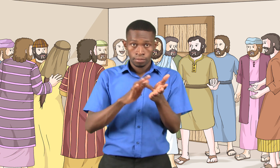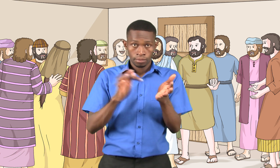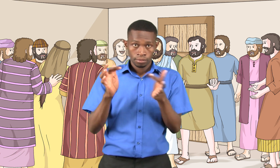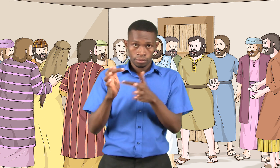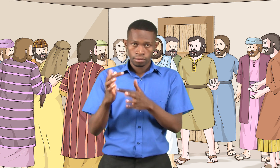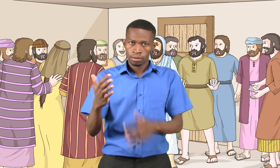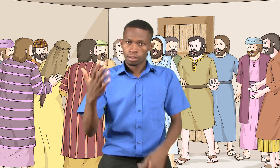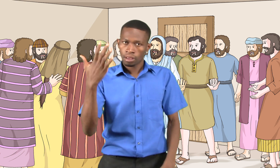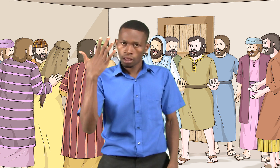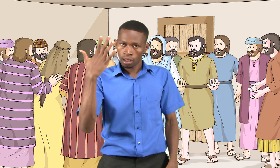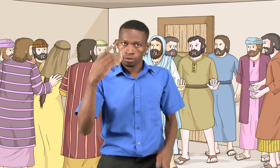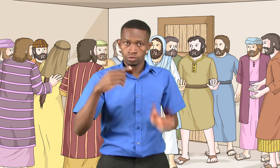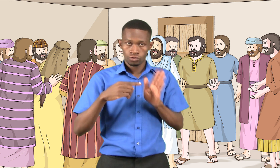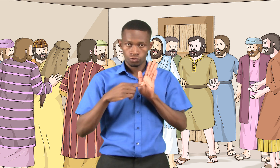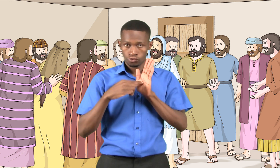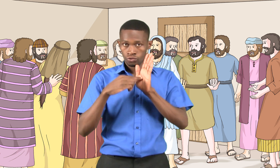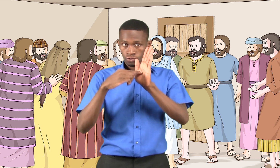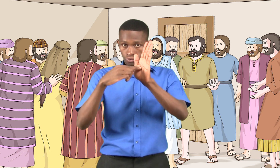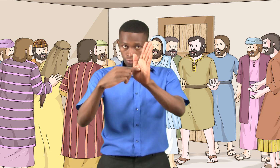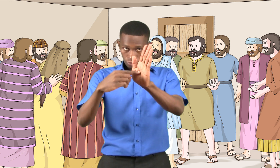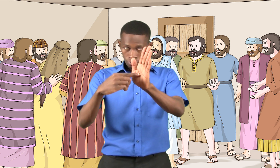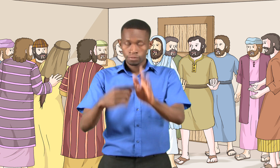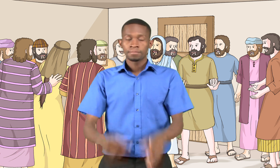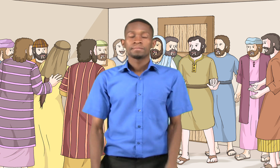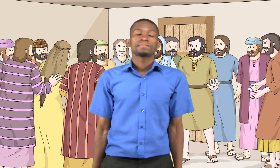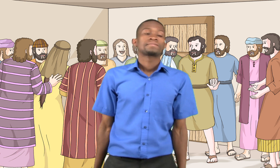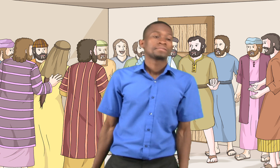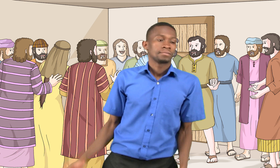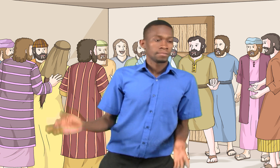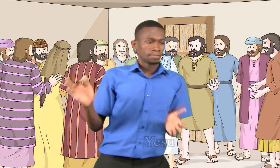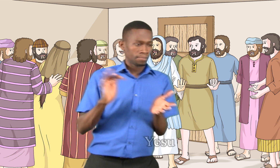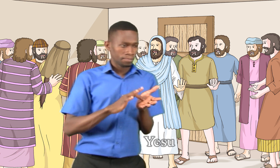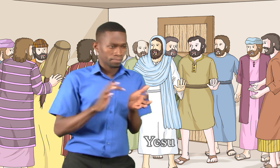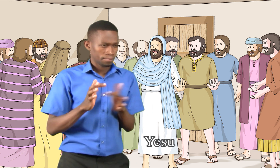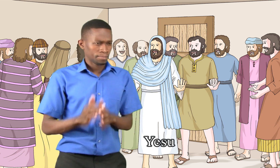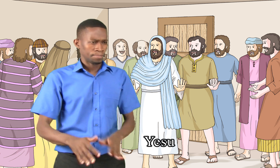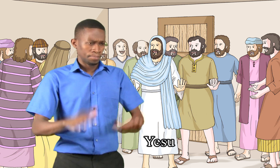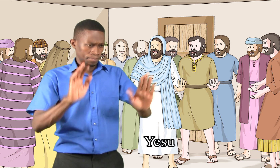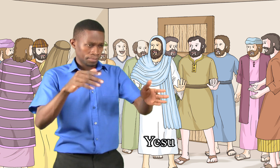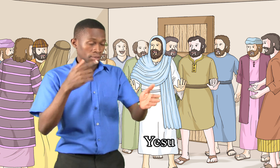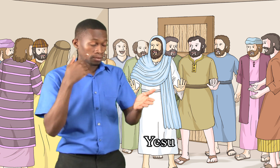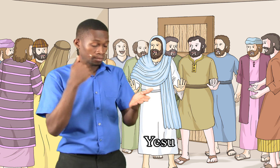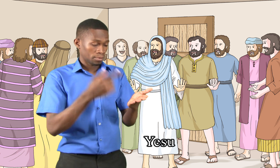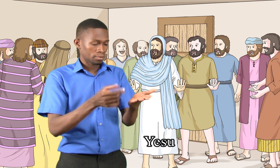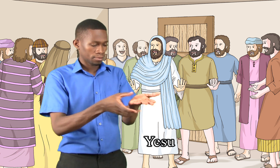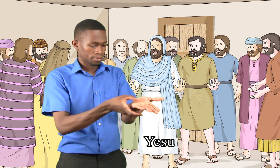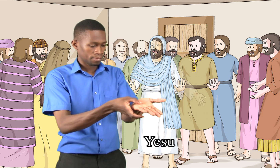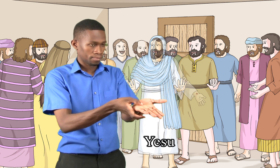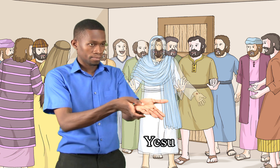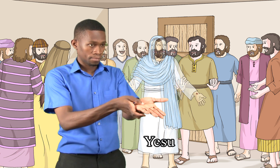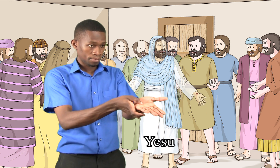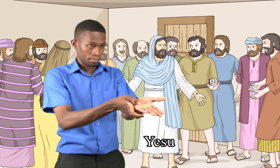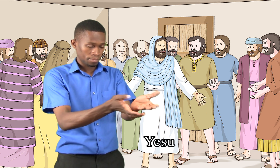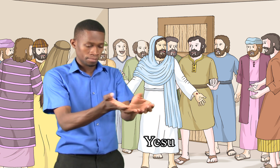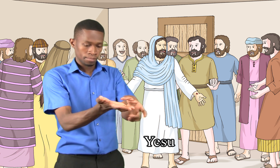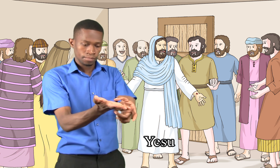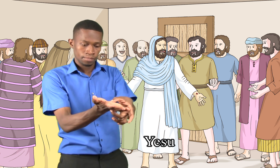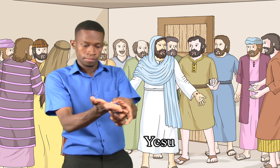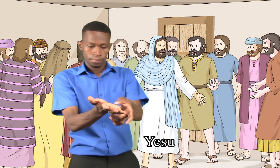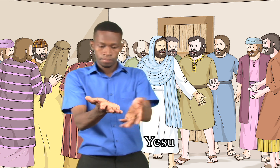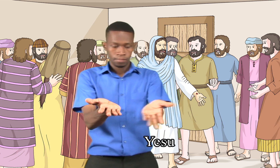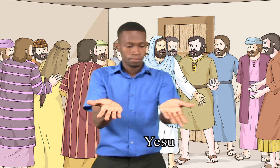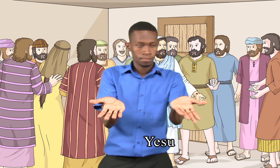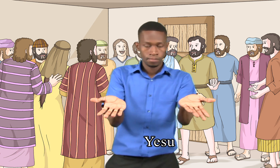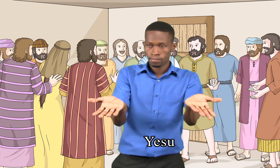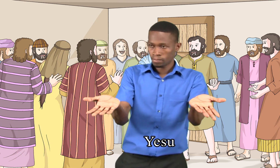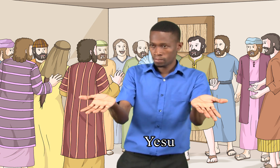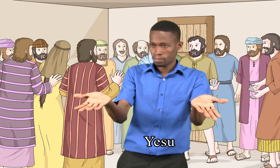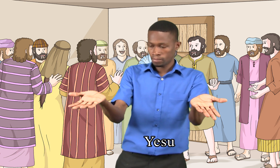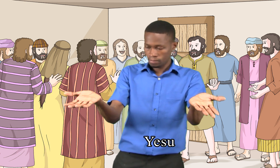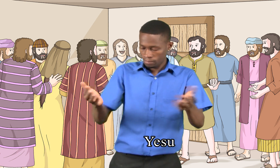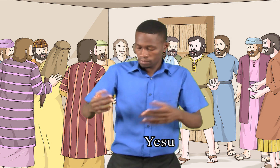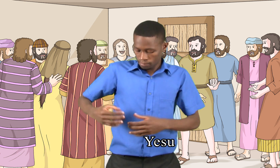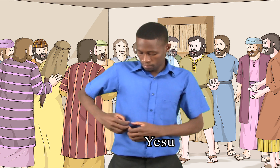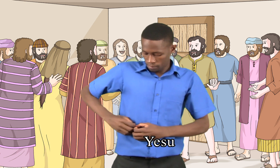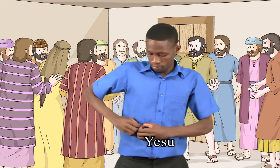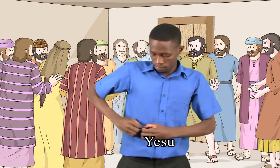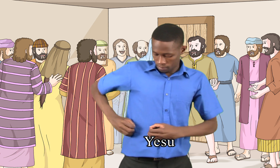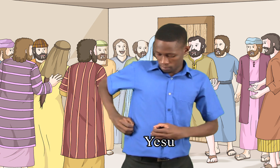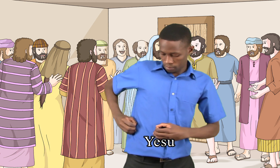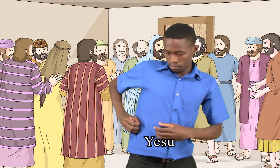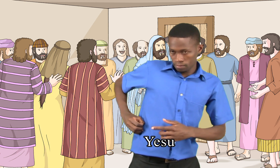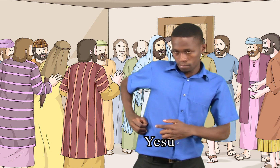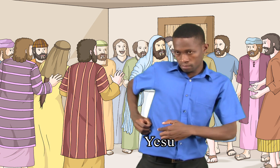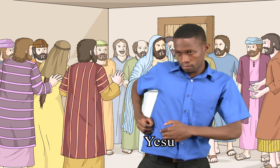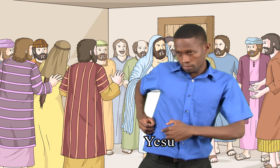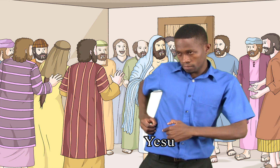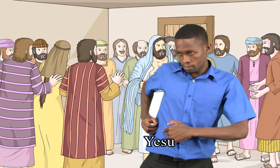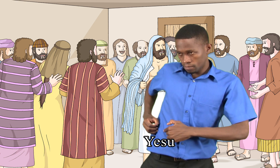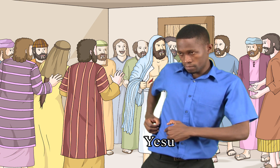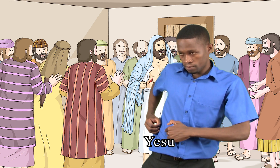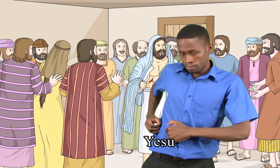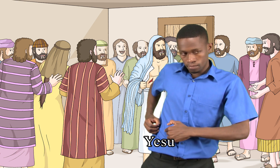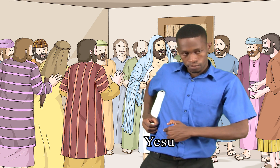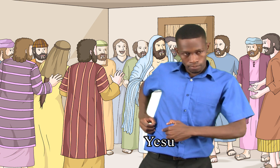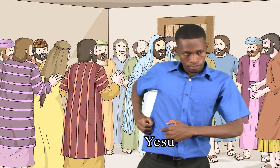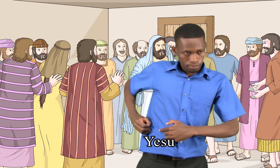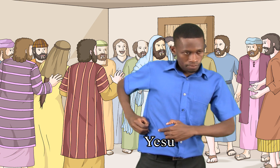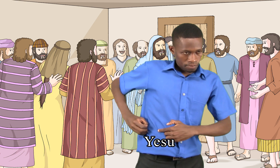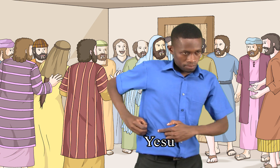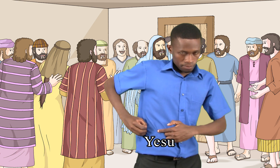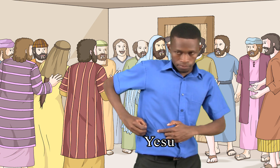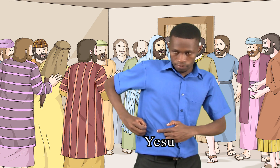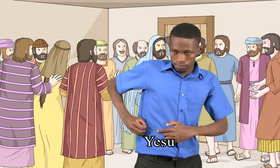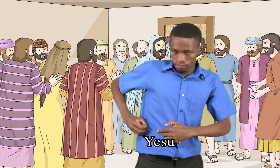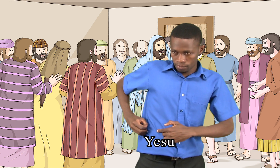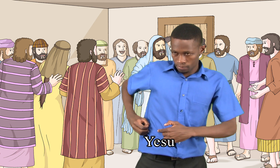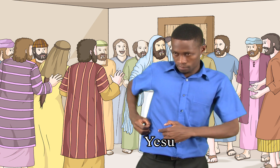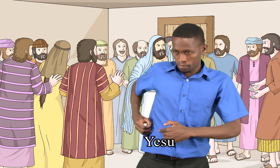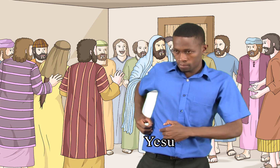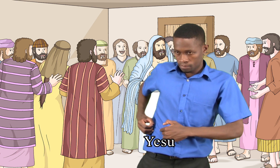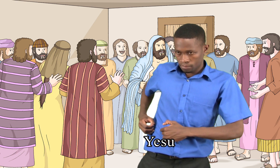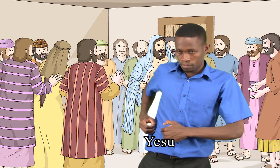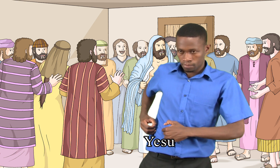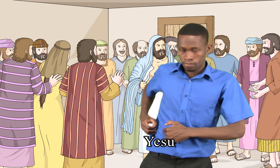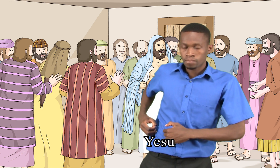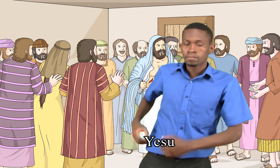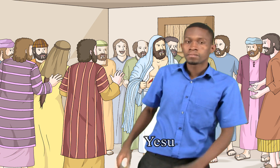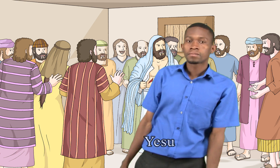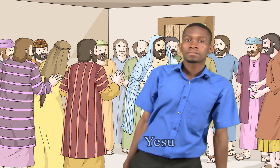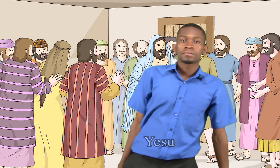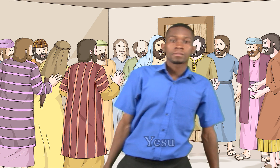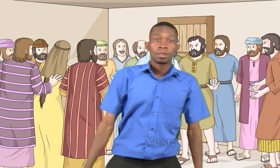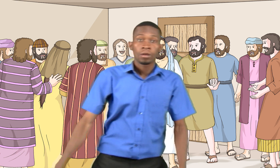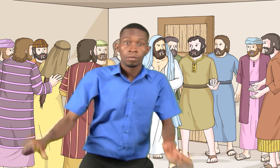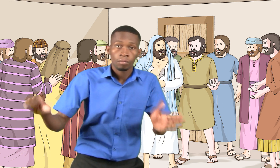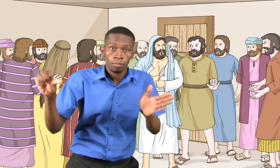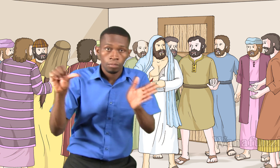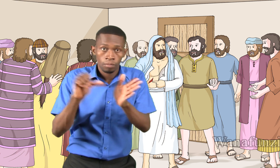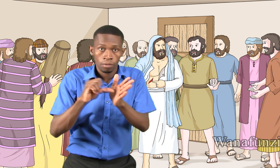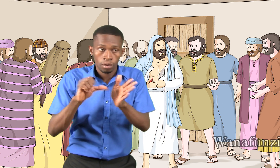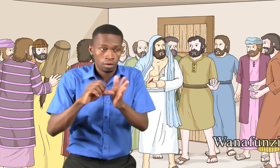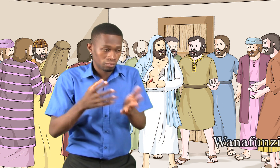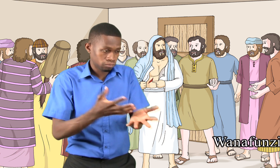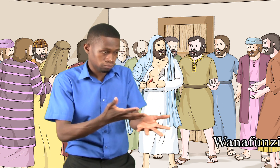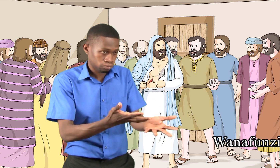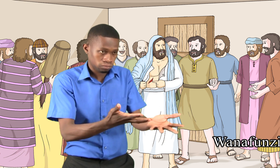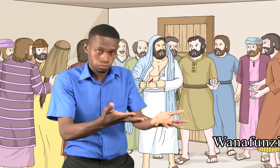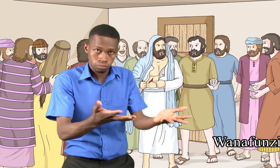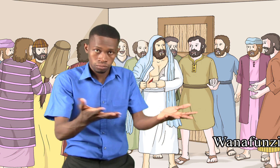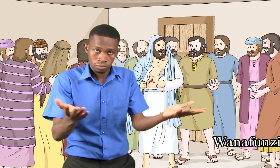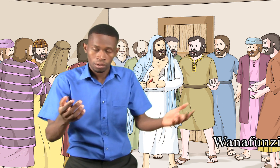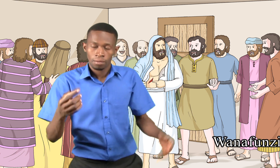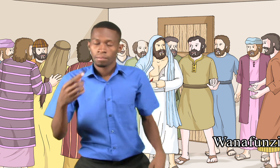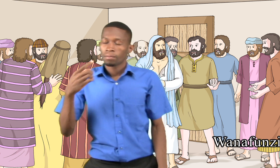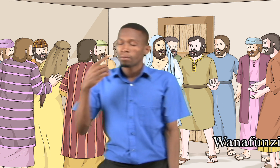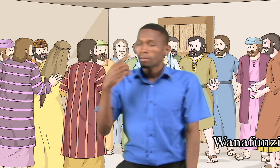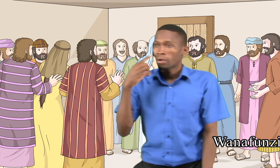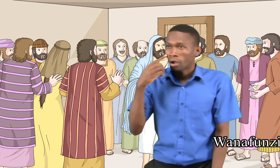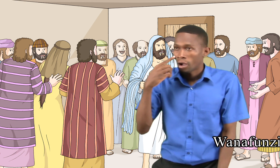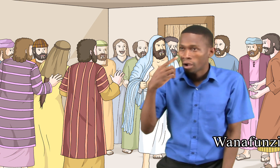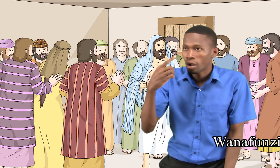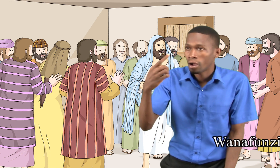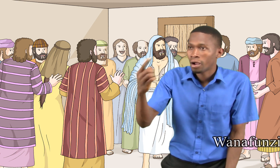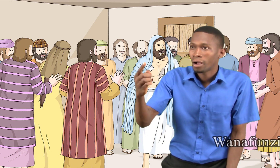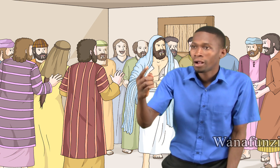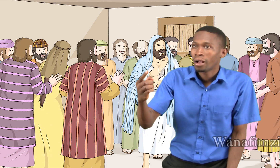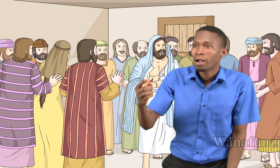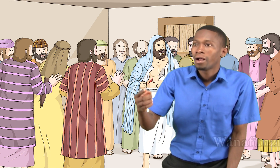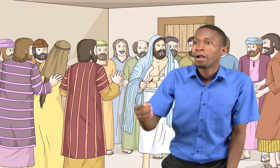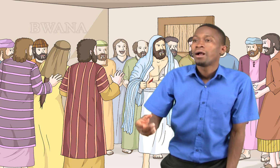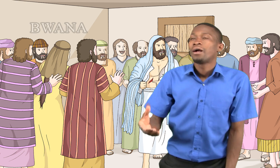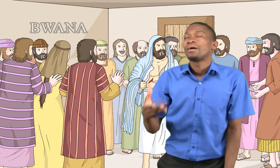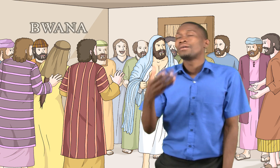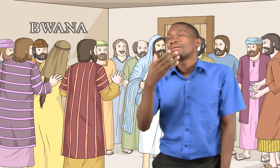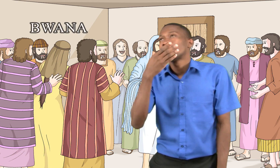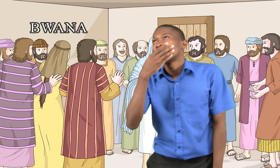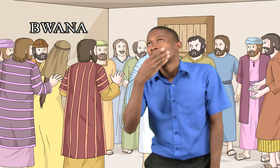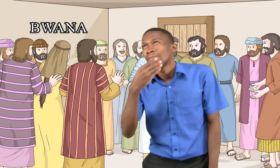After He had said this, He showed them His hands and His side.